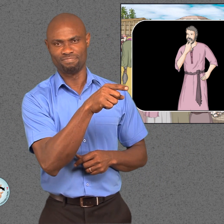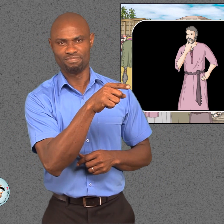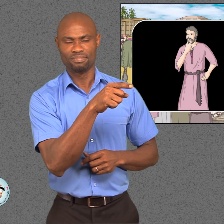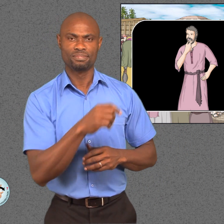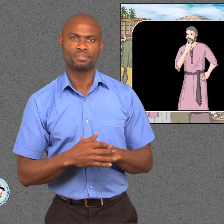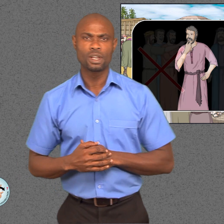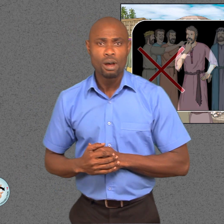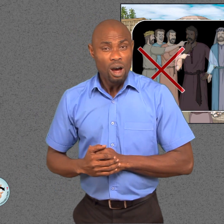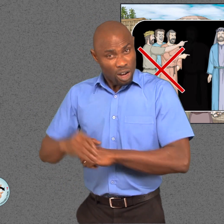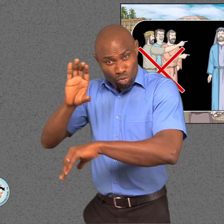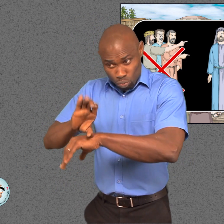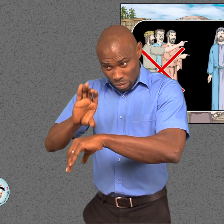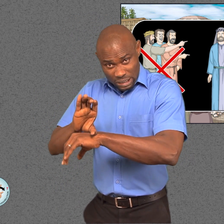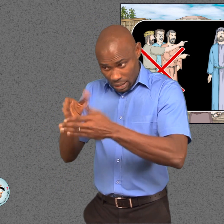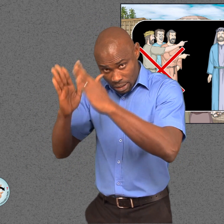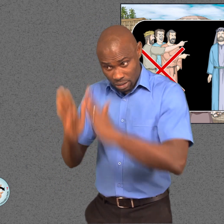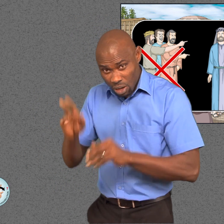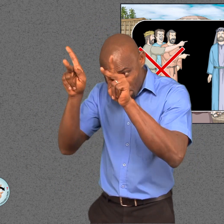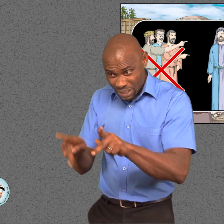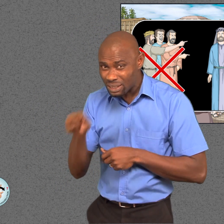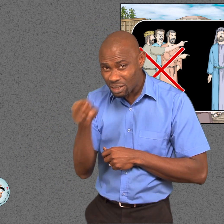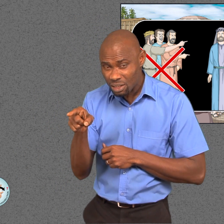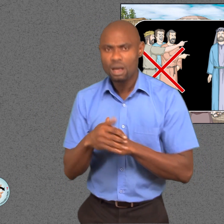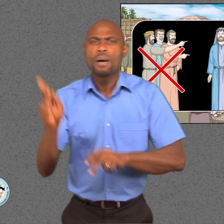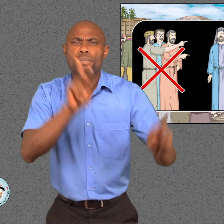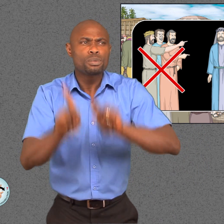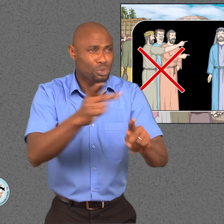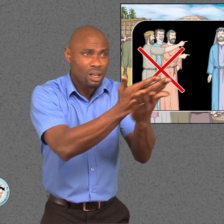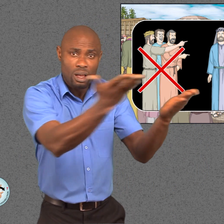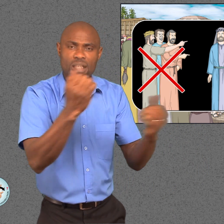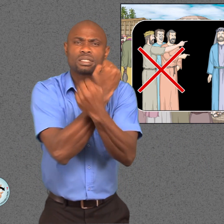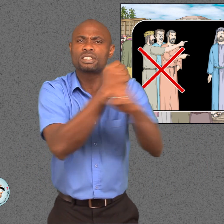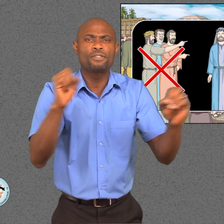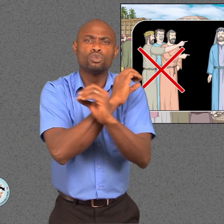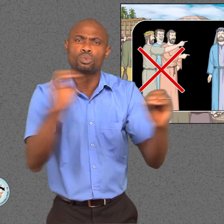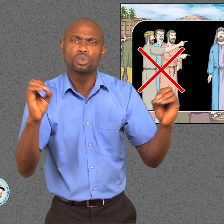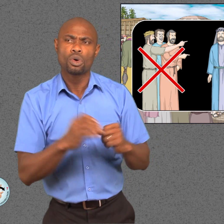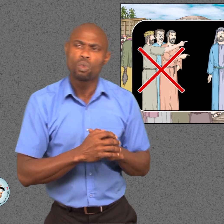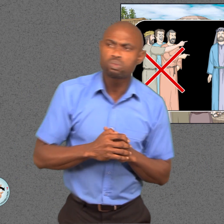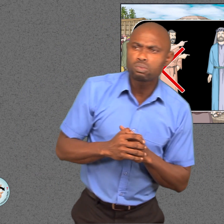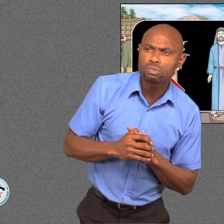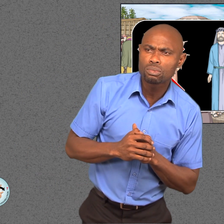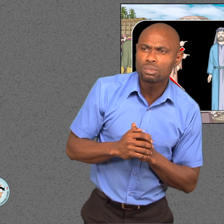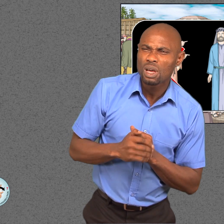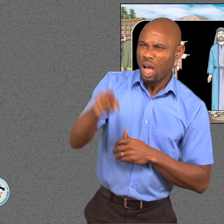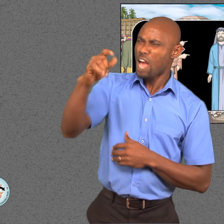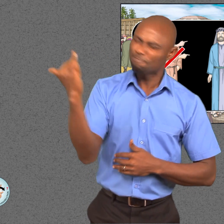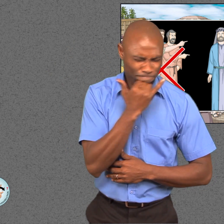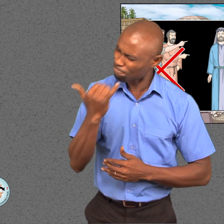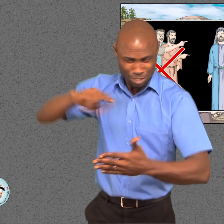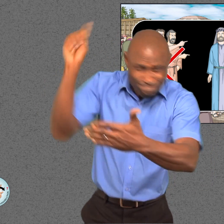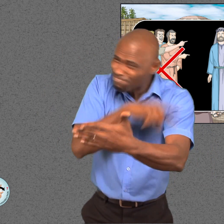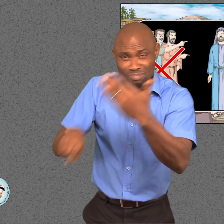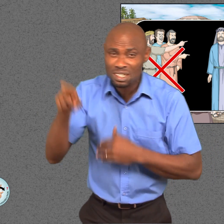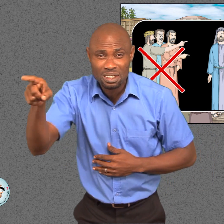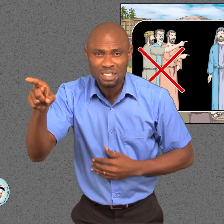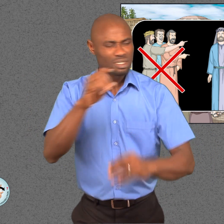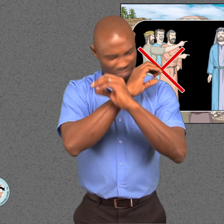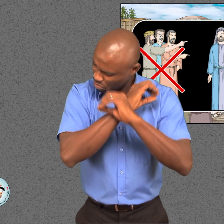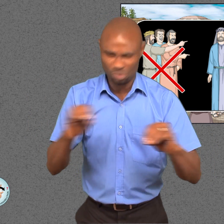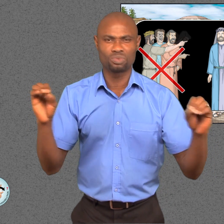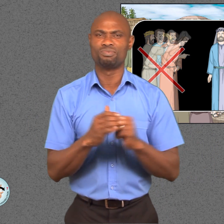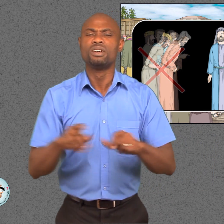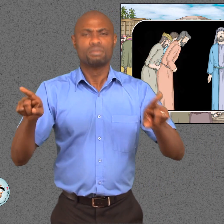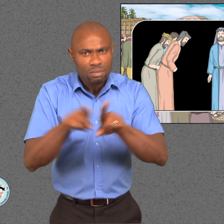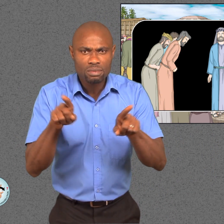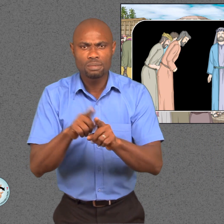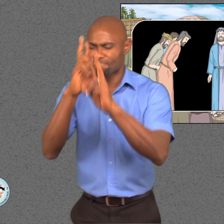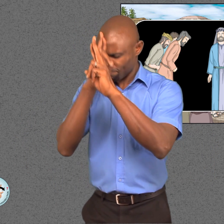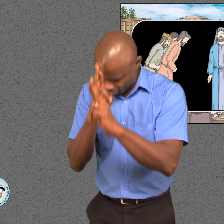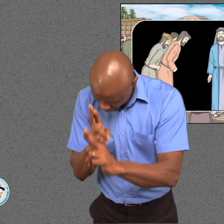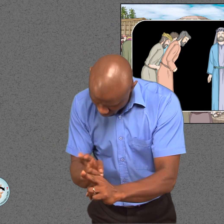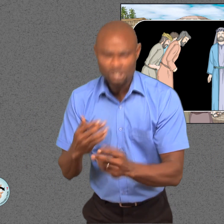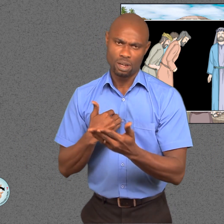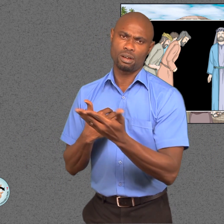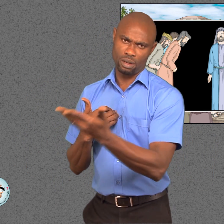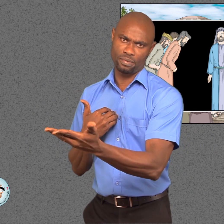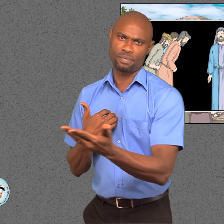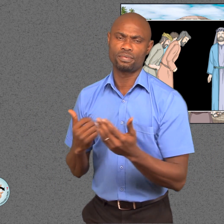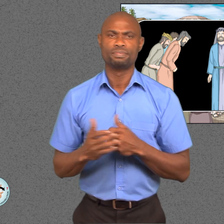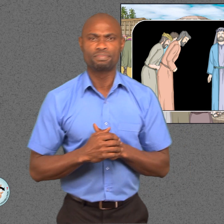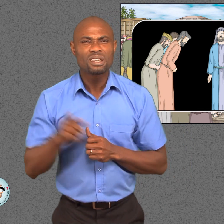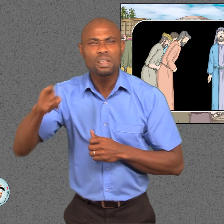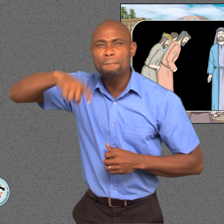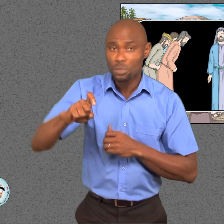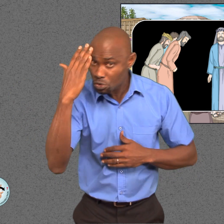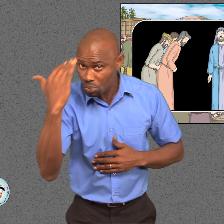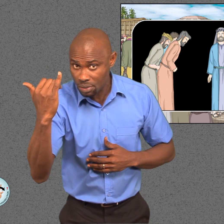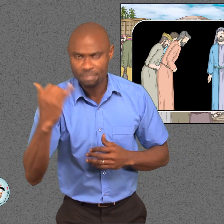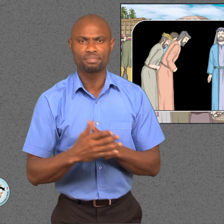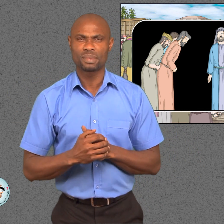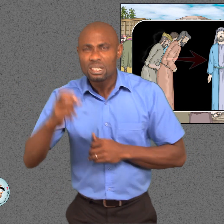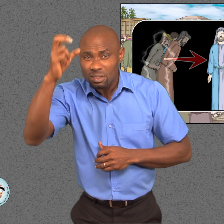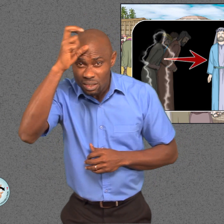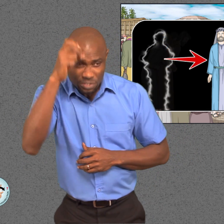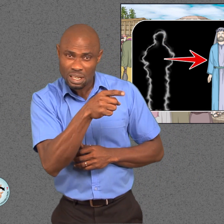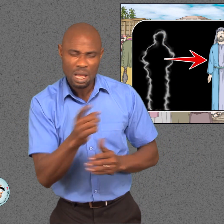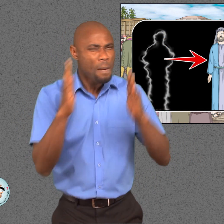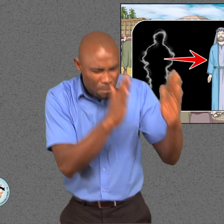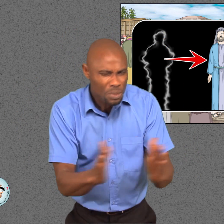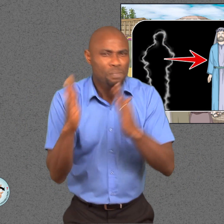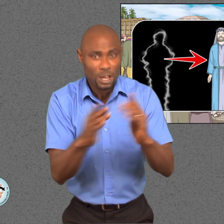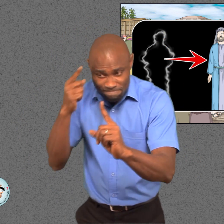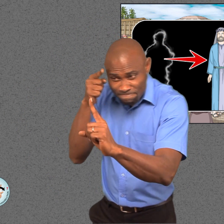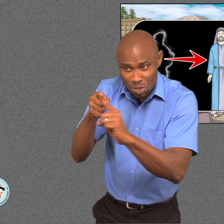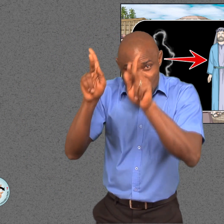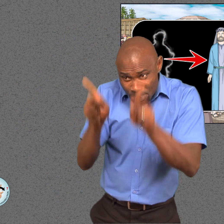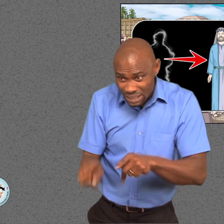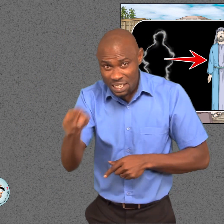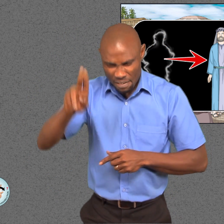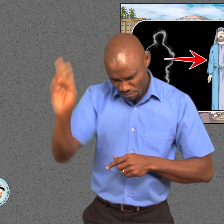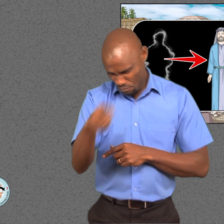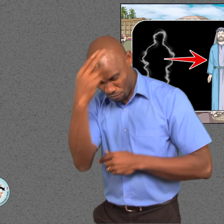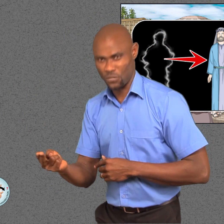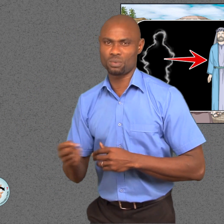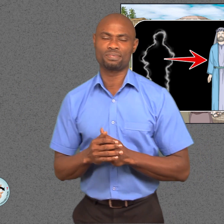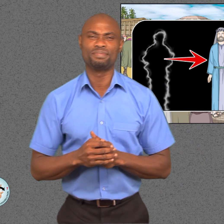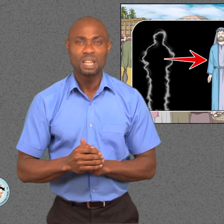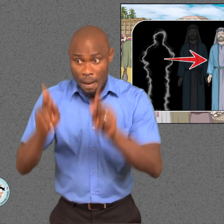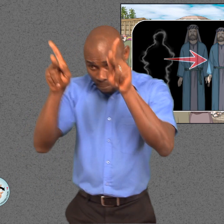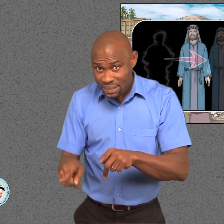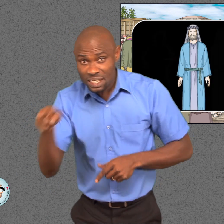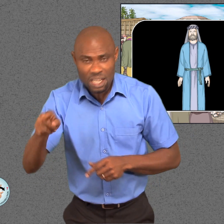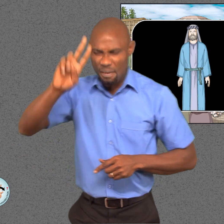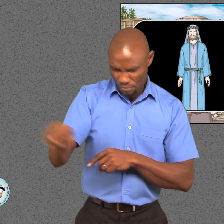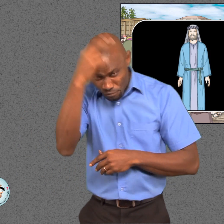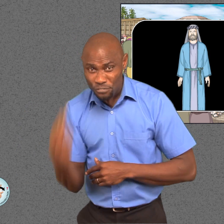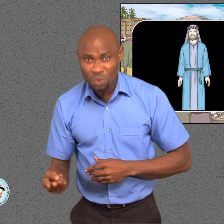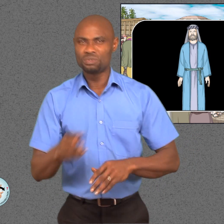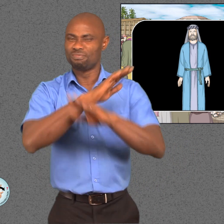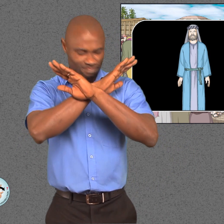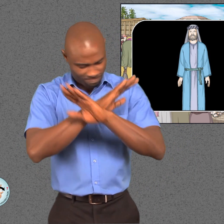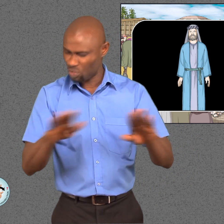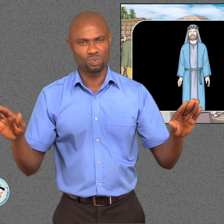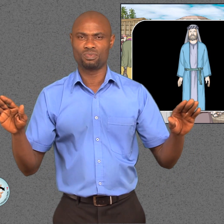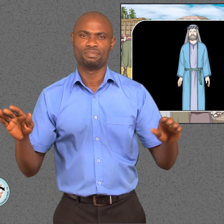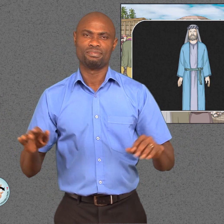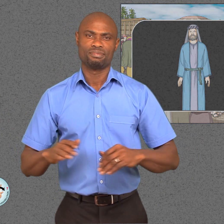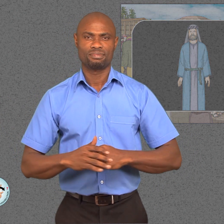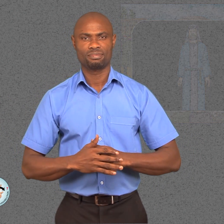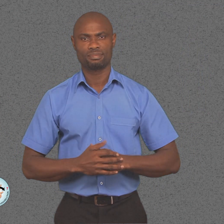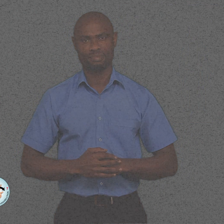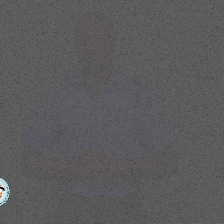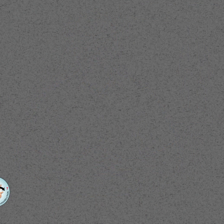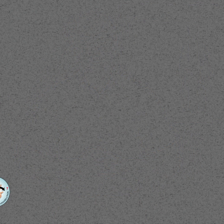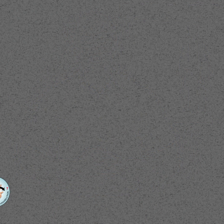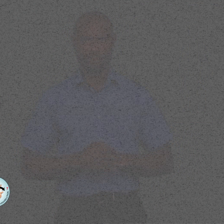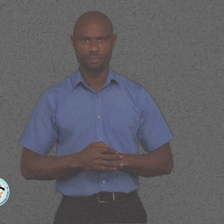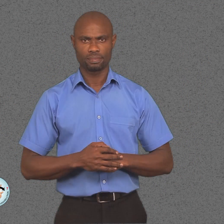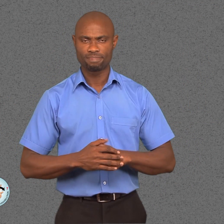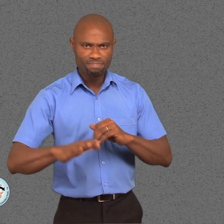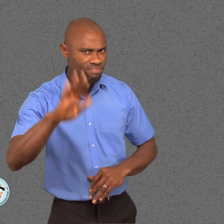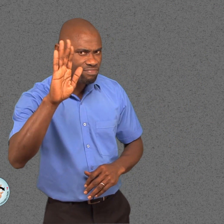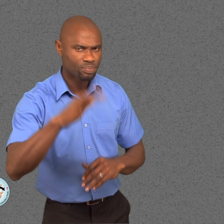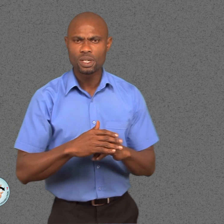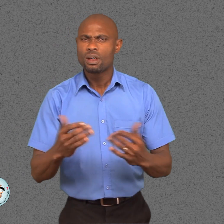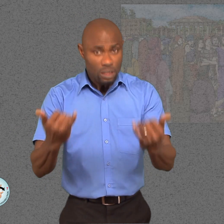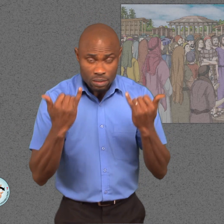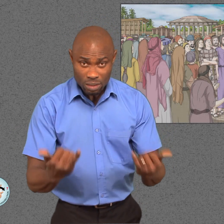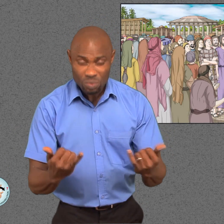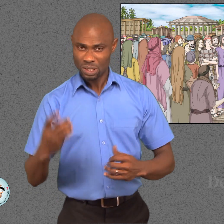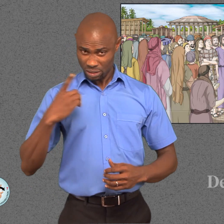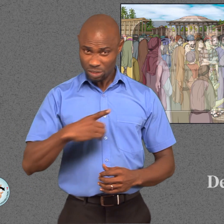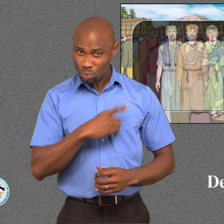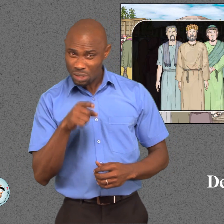Furthermore, he must have a good reputation with outsiders, so that he will not fall into disgrace and into the snare of the devil.